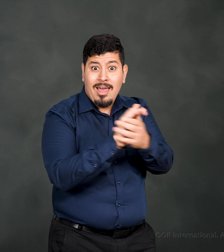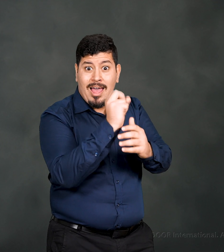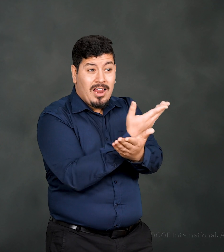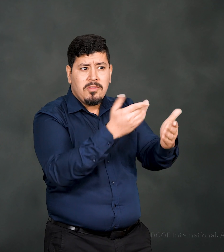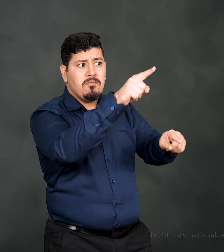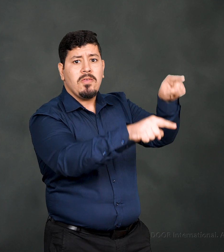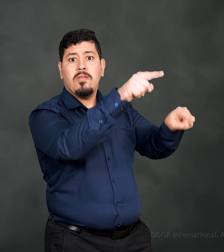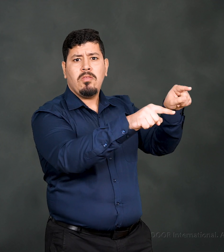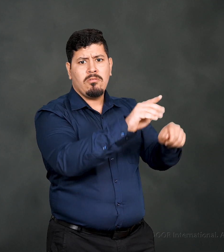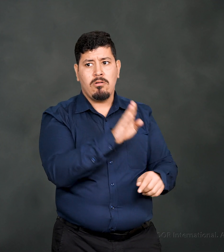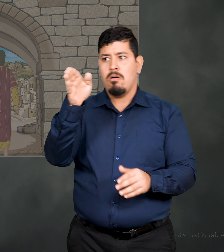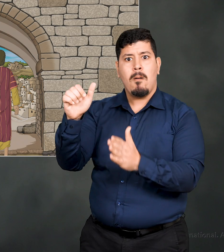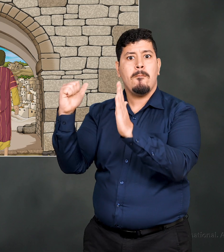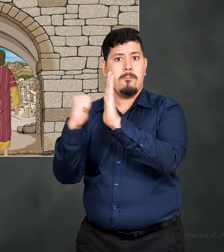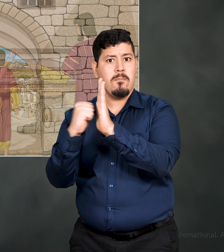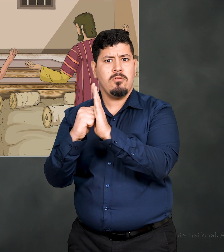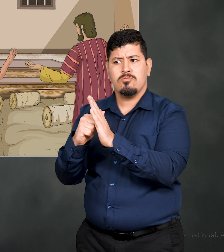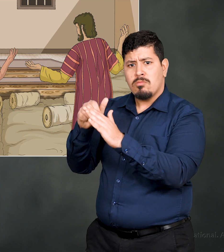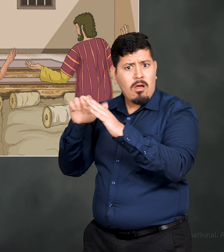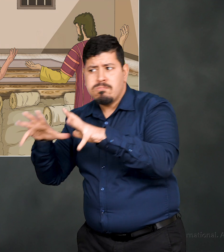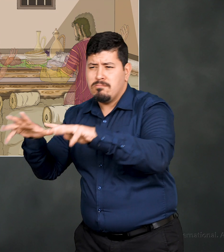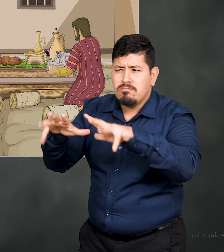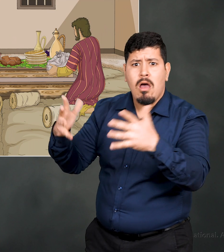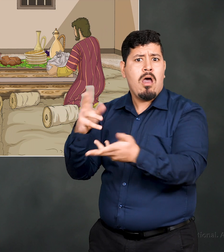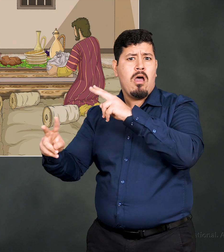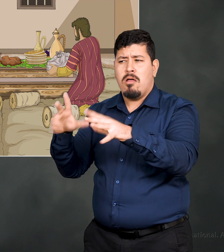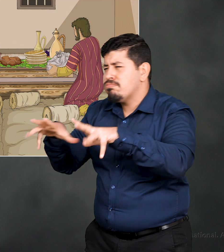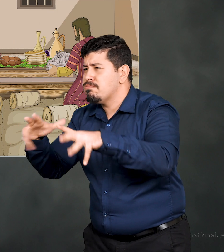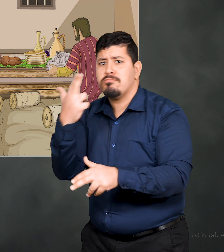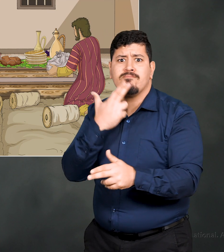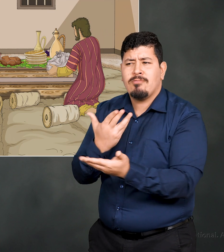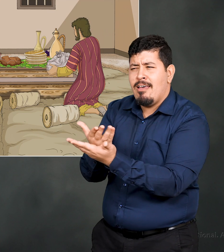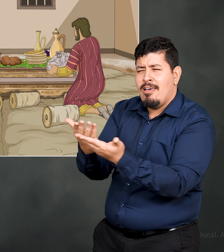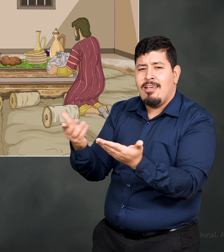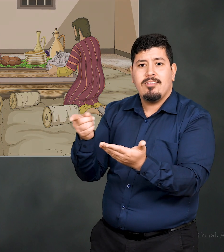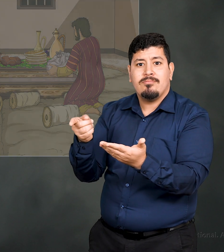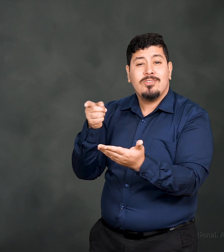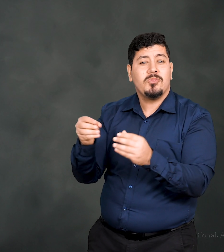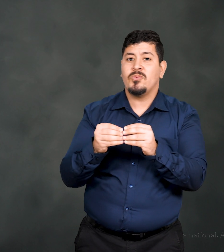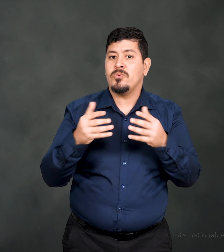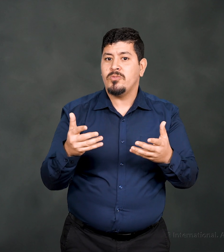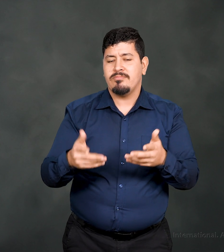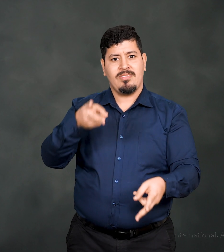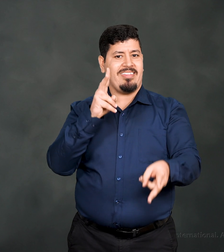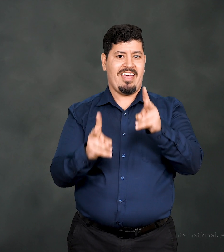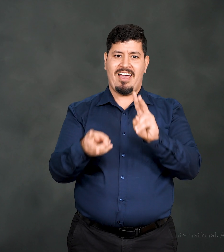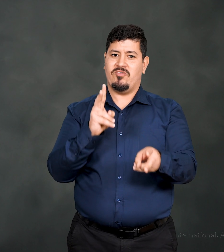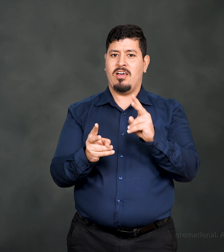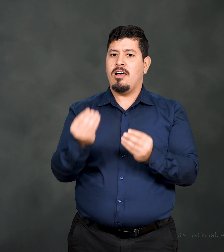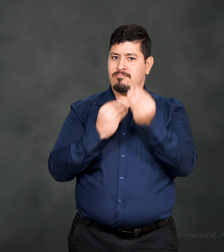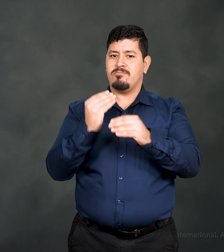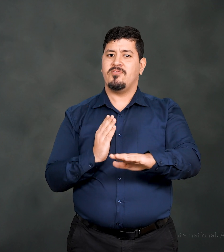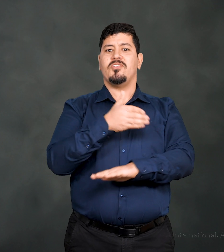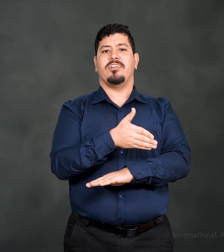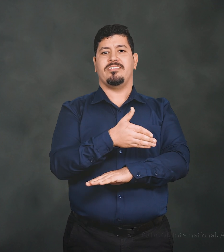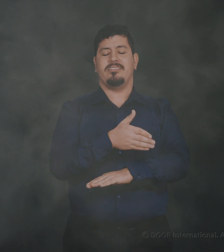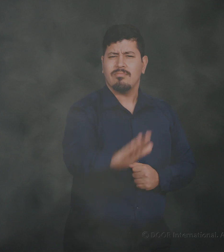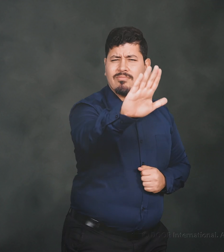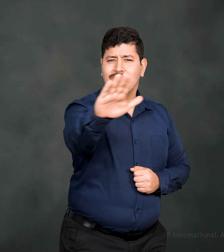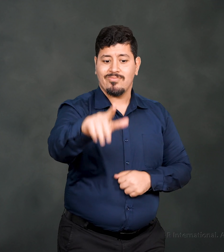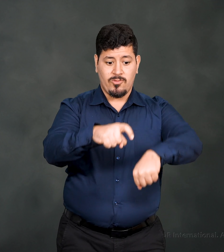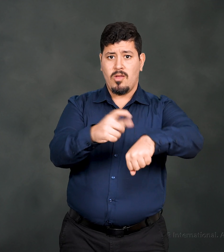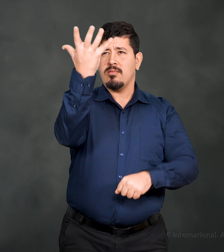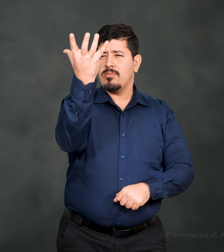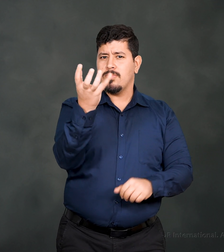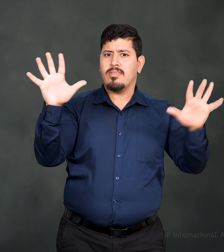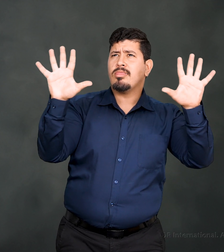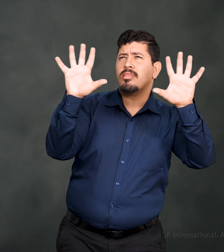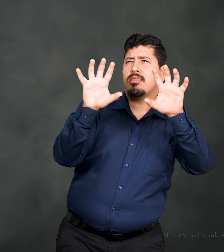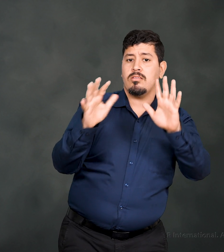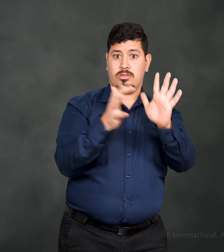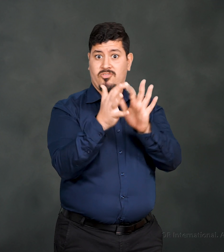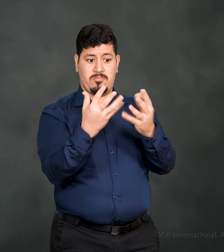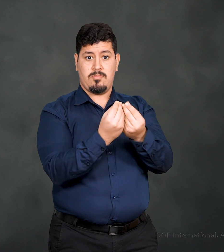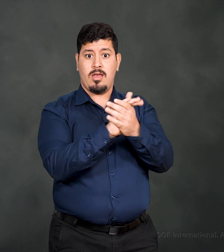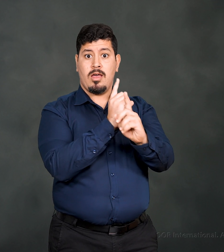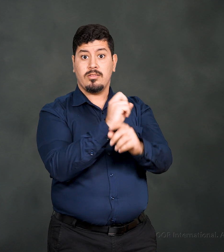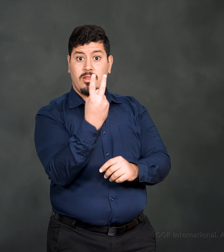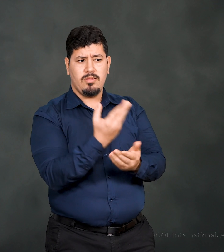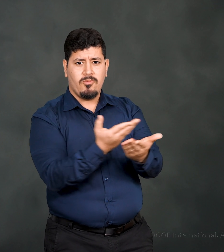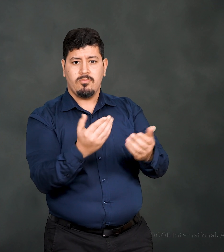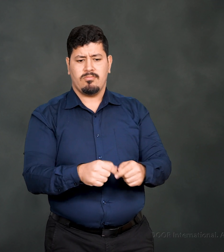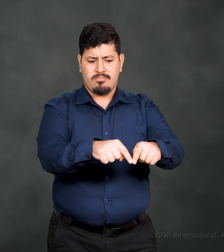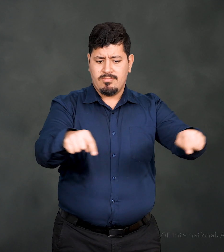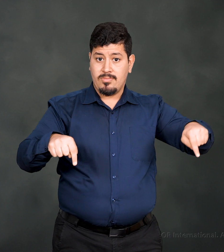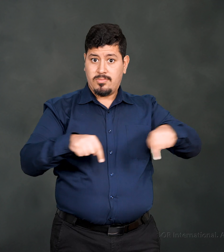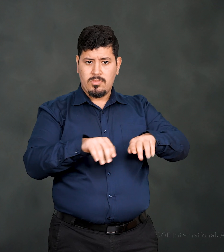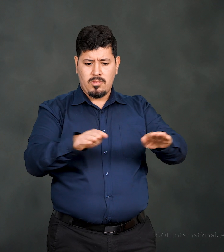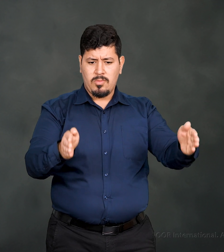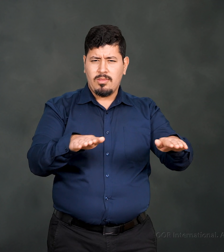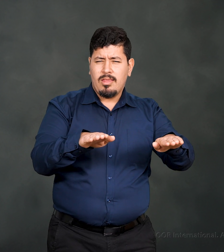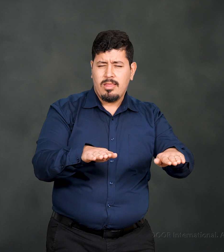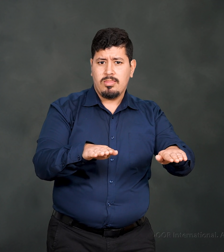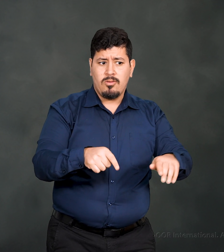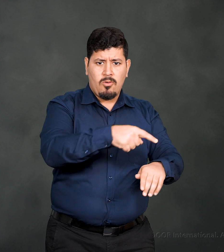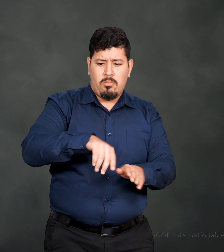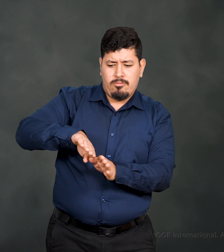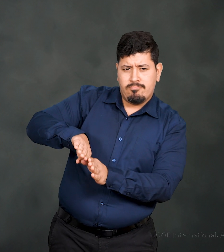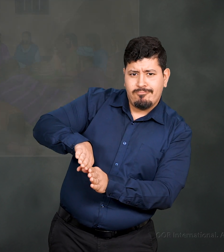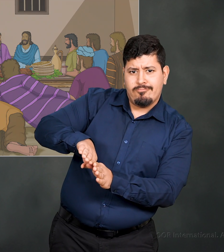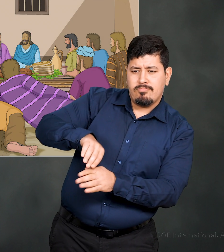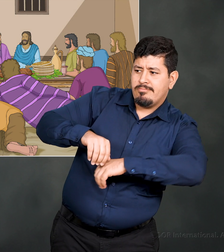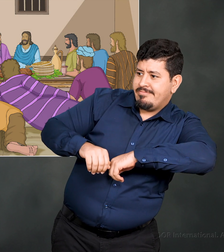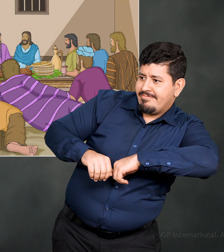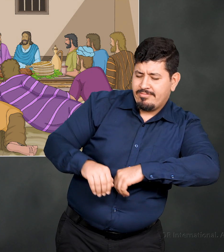I will keep the Passover with My disciples at your house.’” So the disciples did as Jesus had directed them and prepared the Passover.